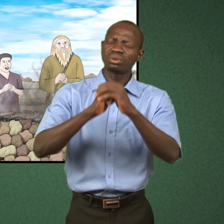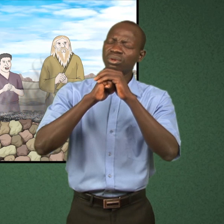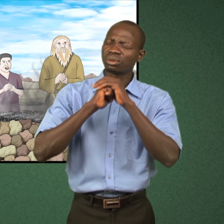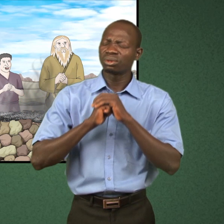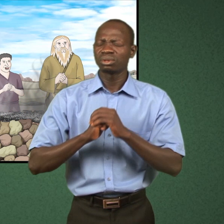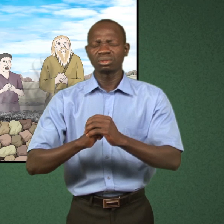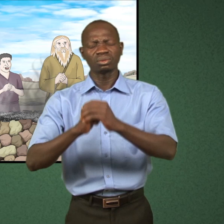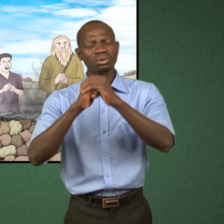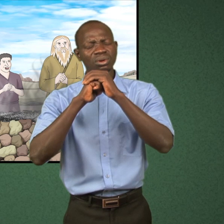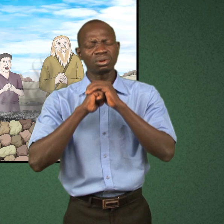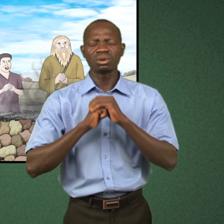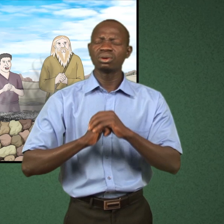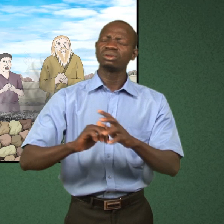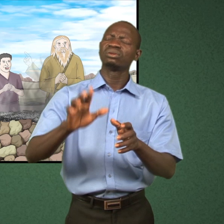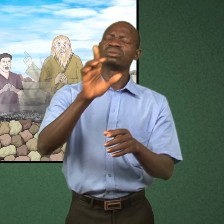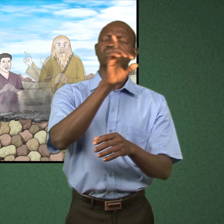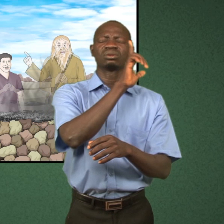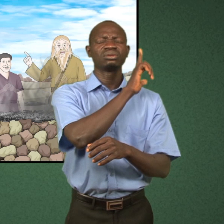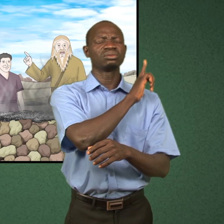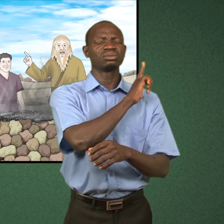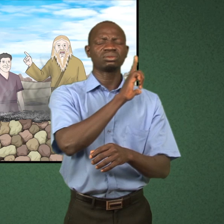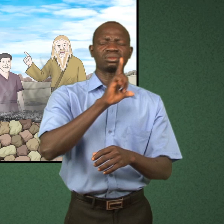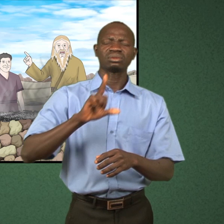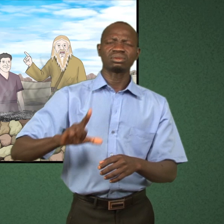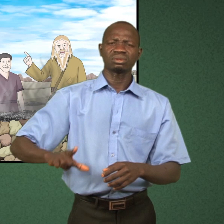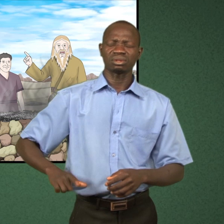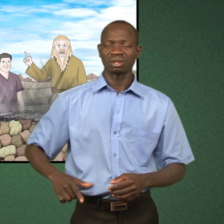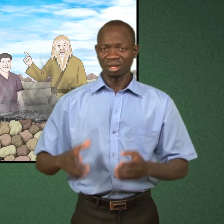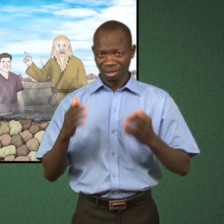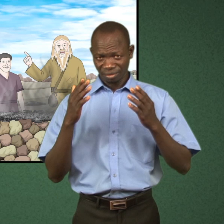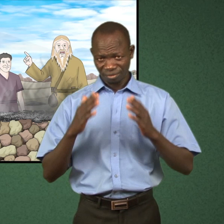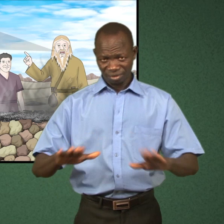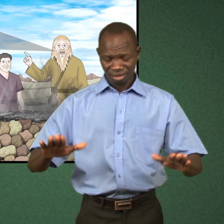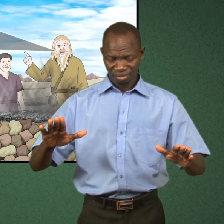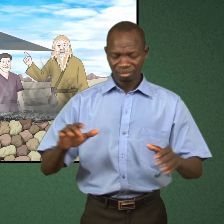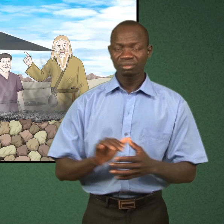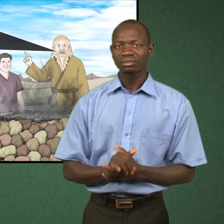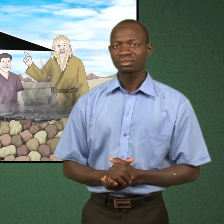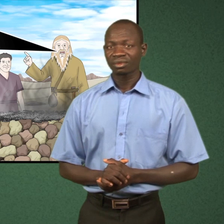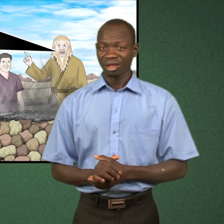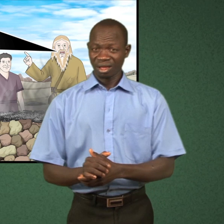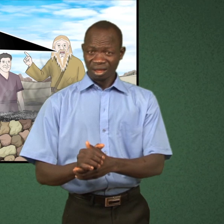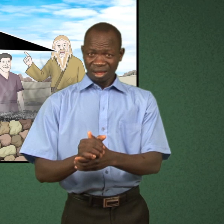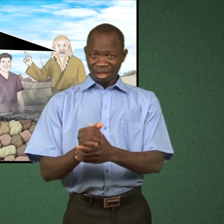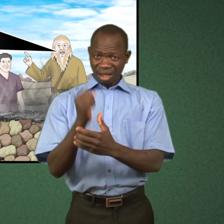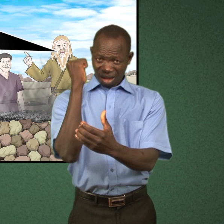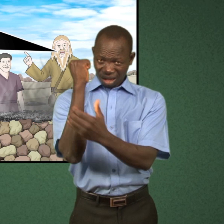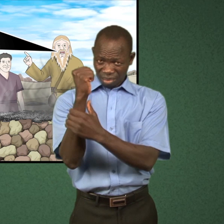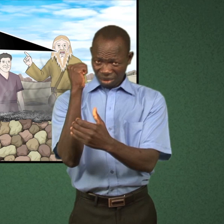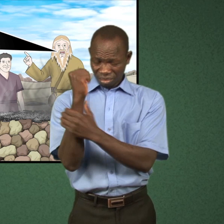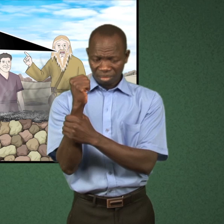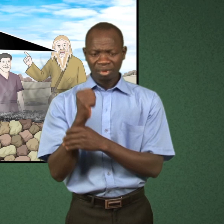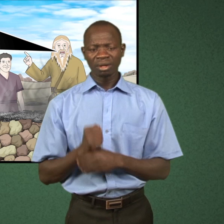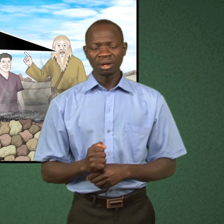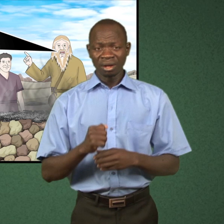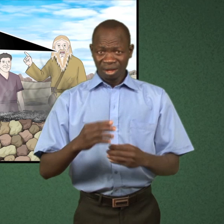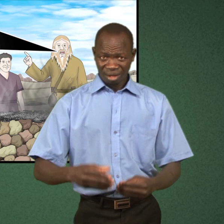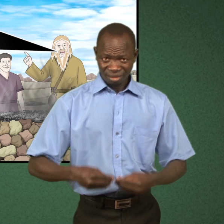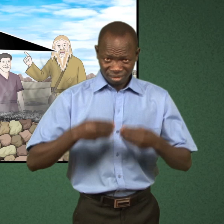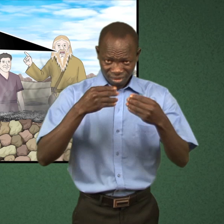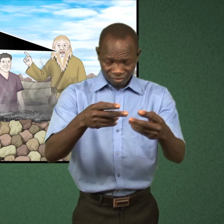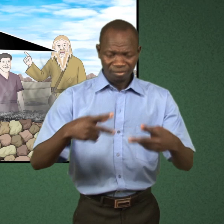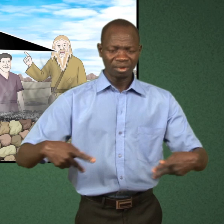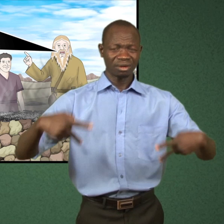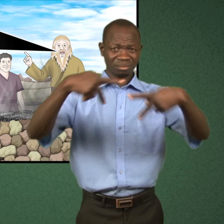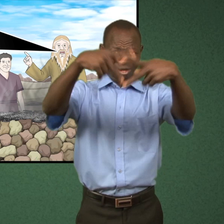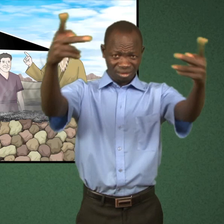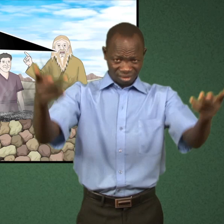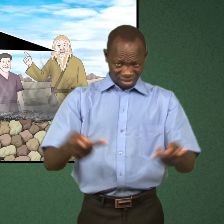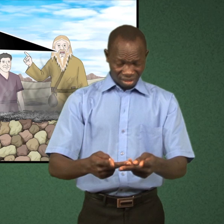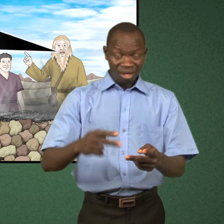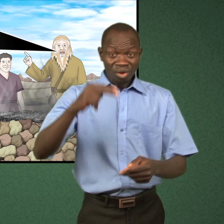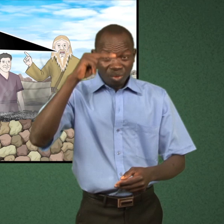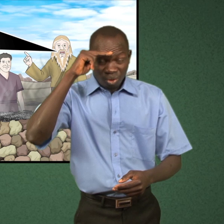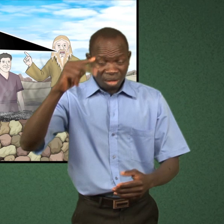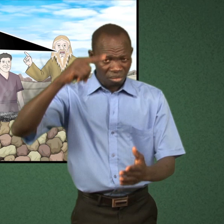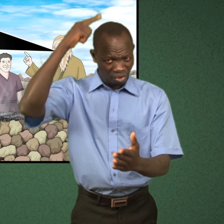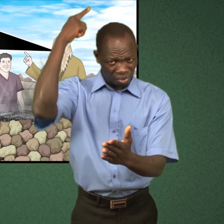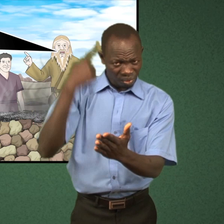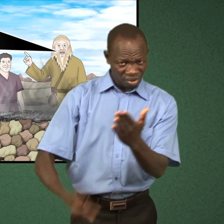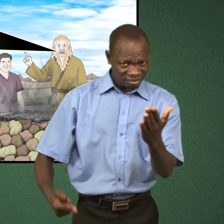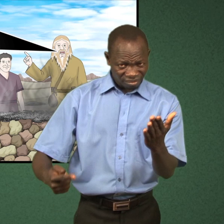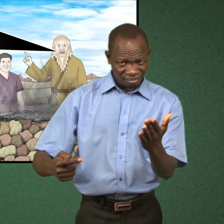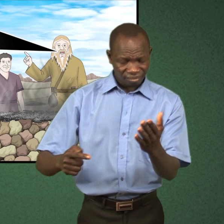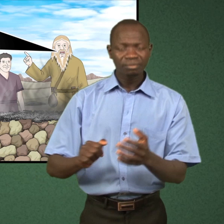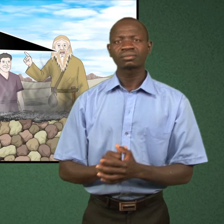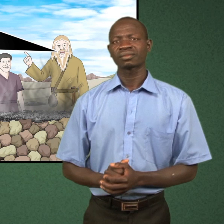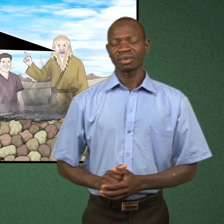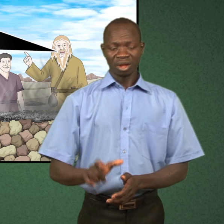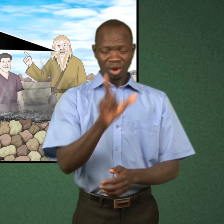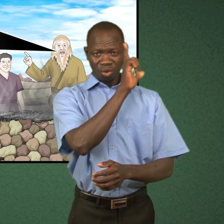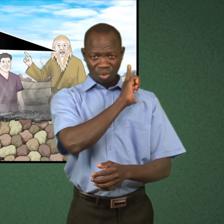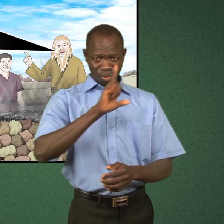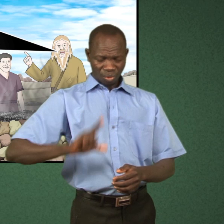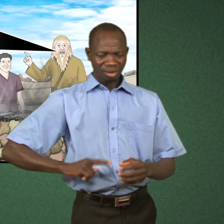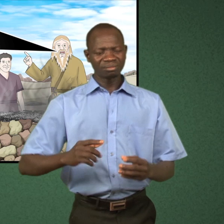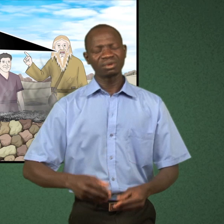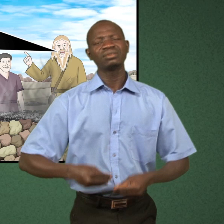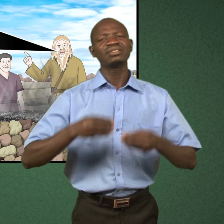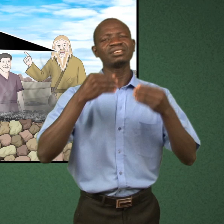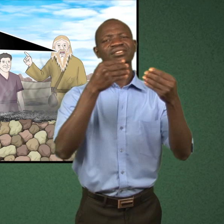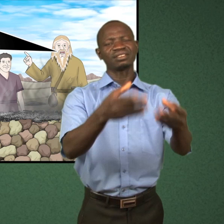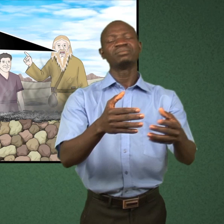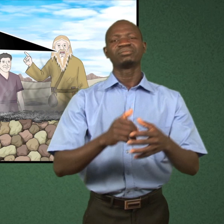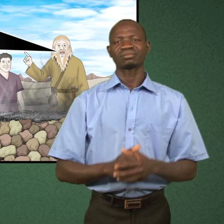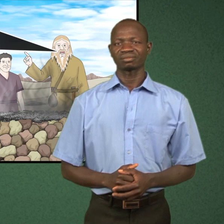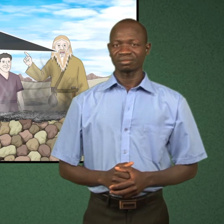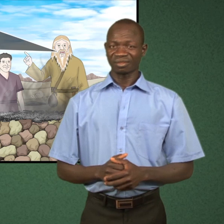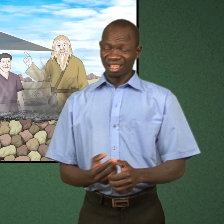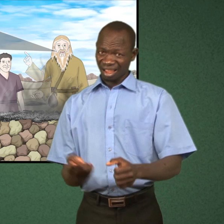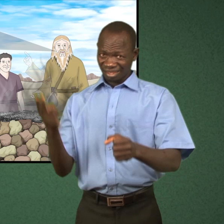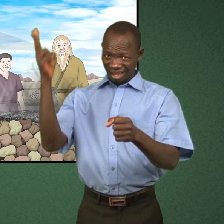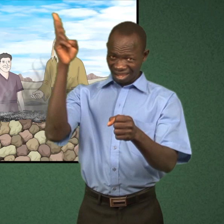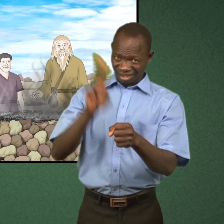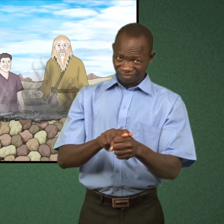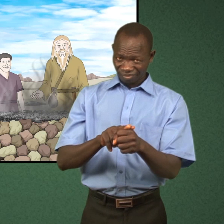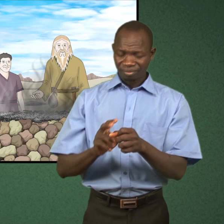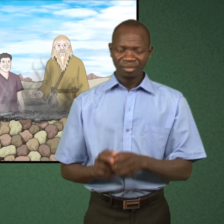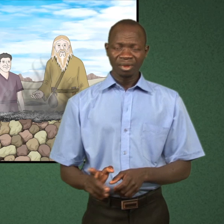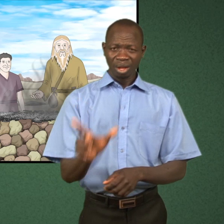And Abraham called that place The LORD Will Provide. So to this day it is said, “On the mountain of the LORD it will be provided.”